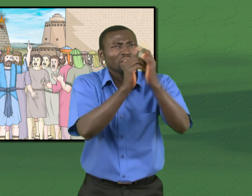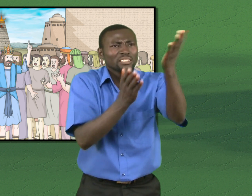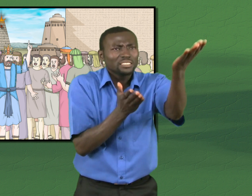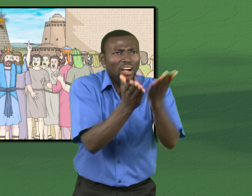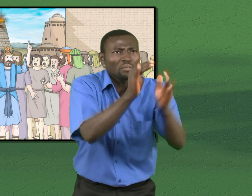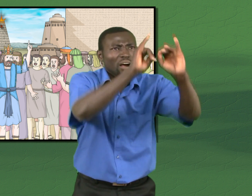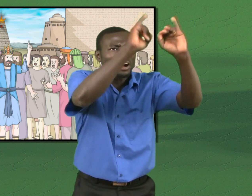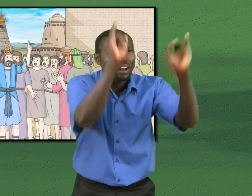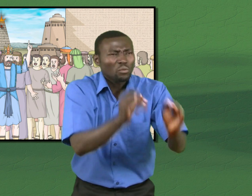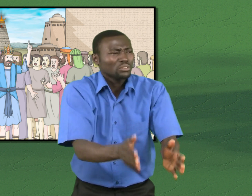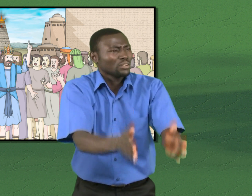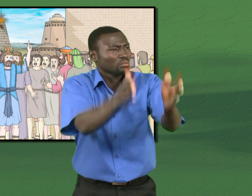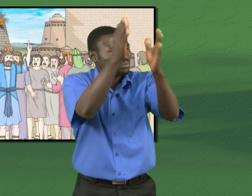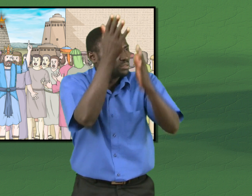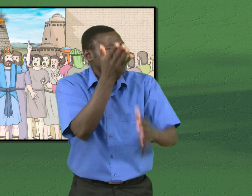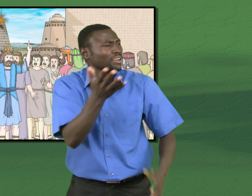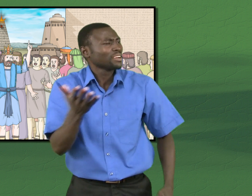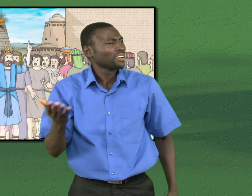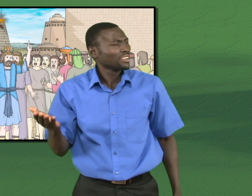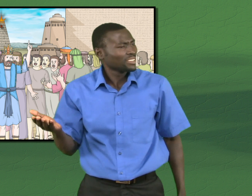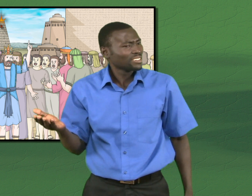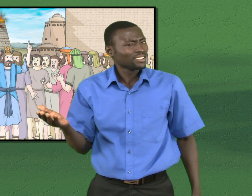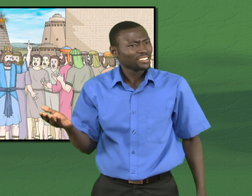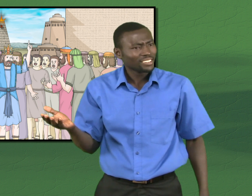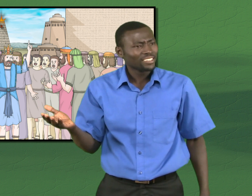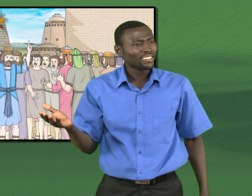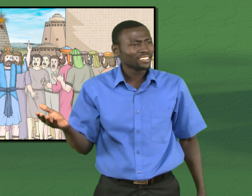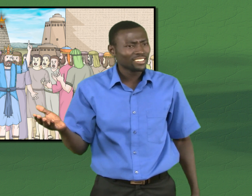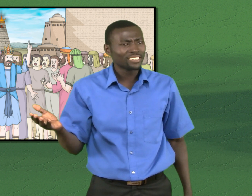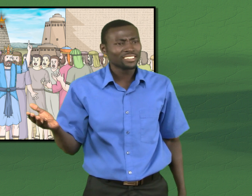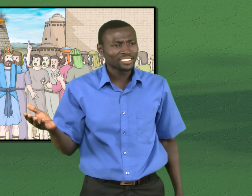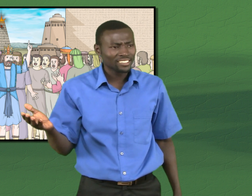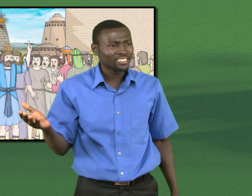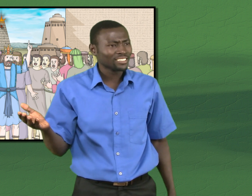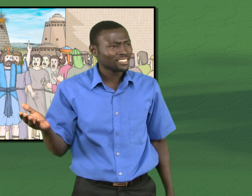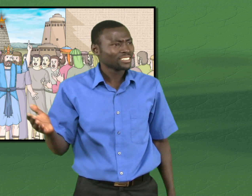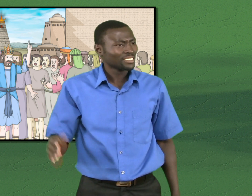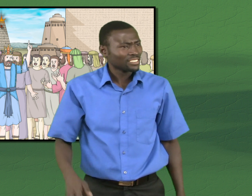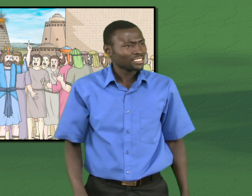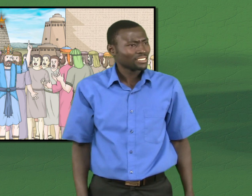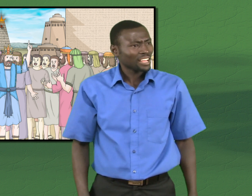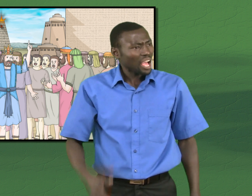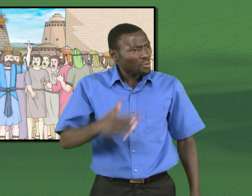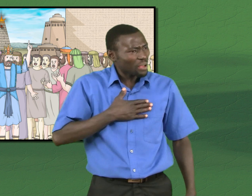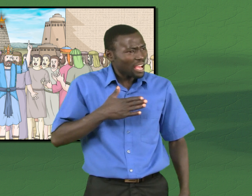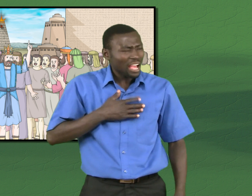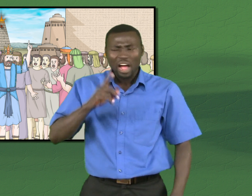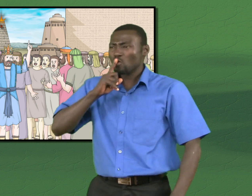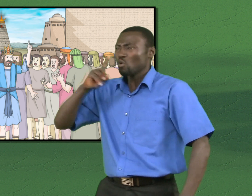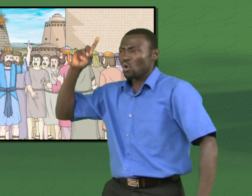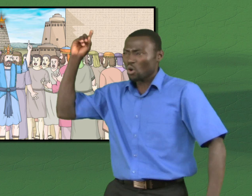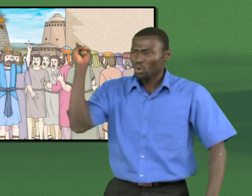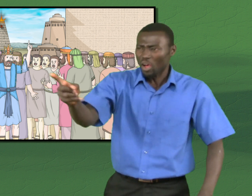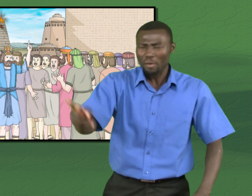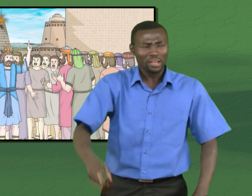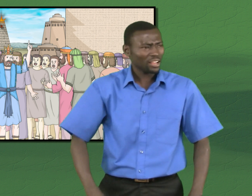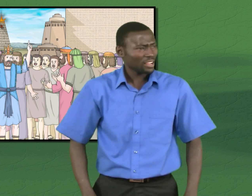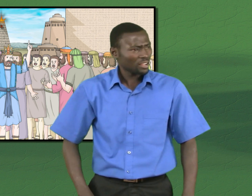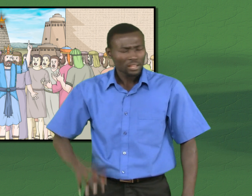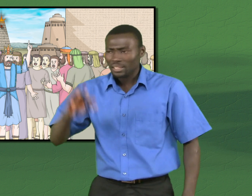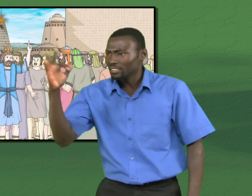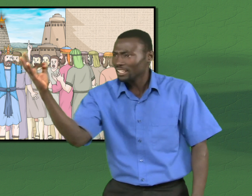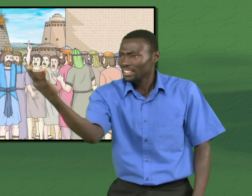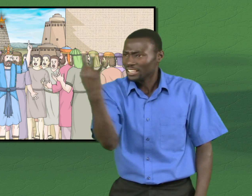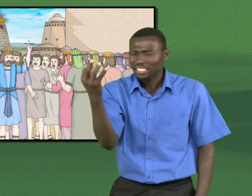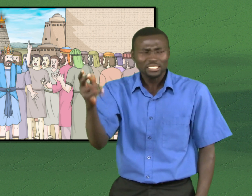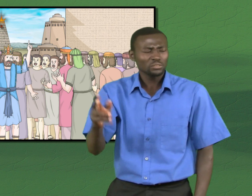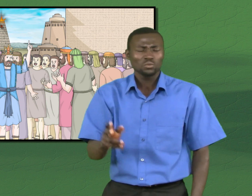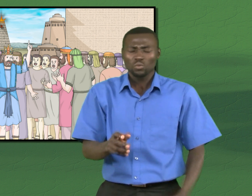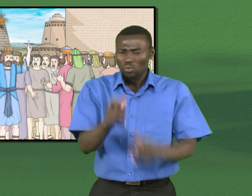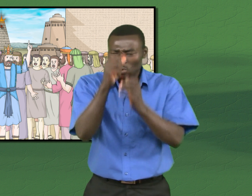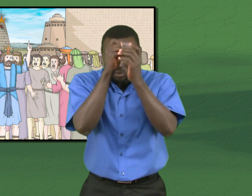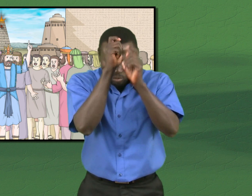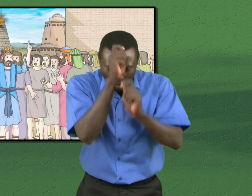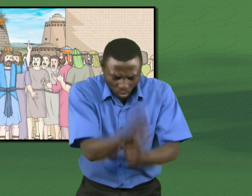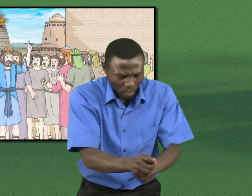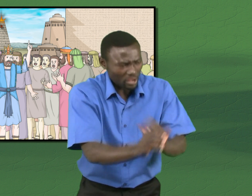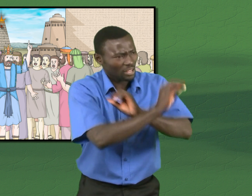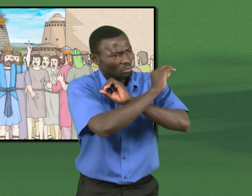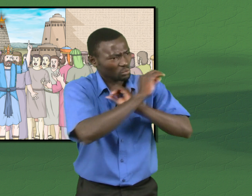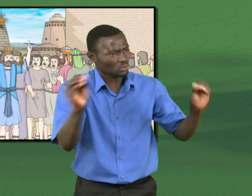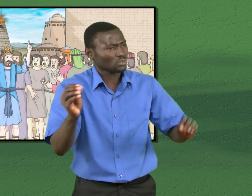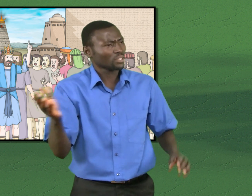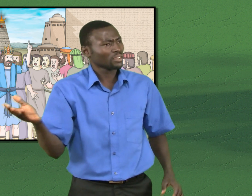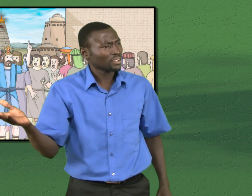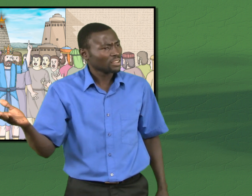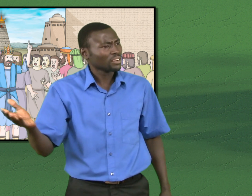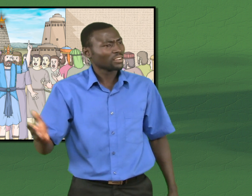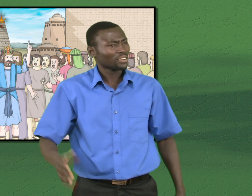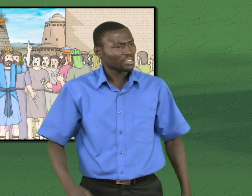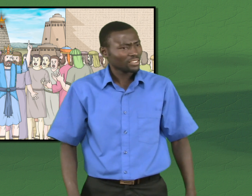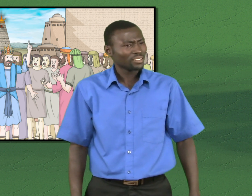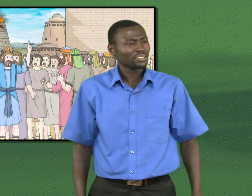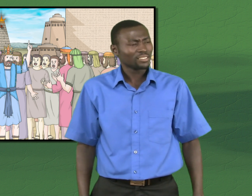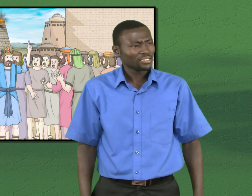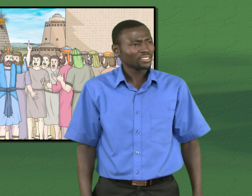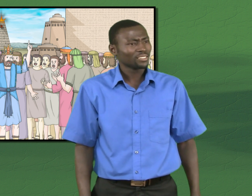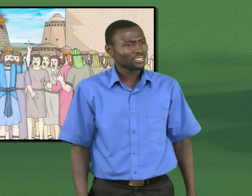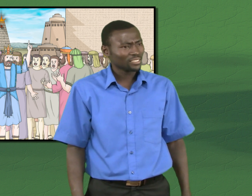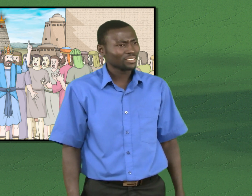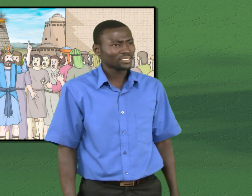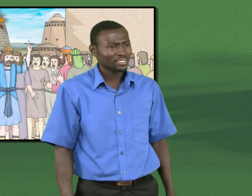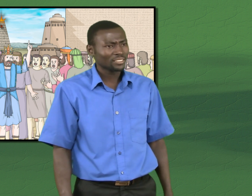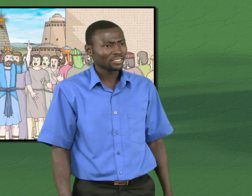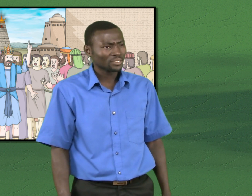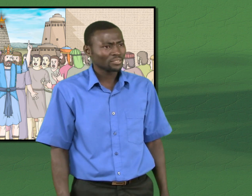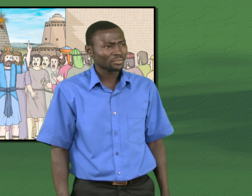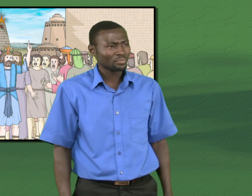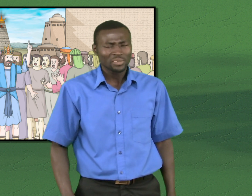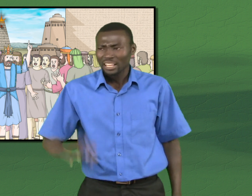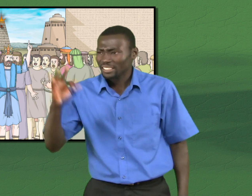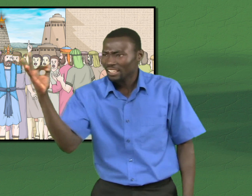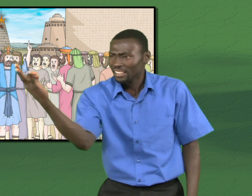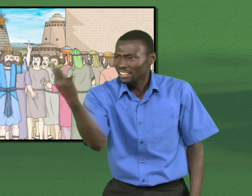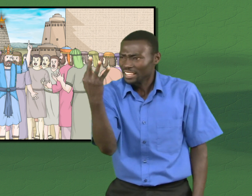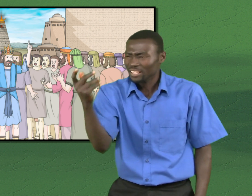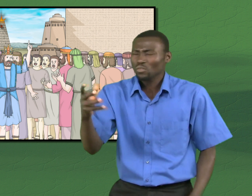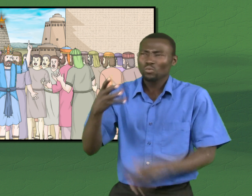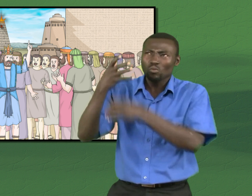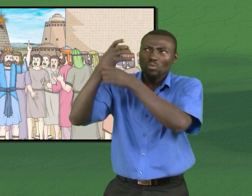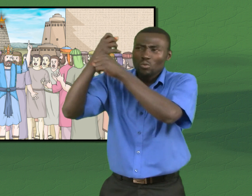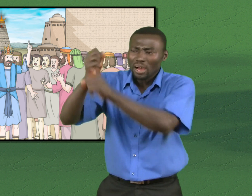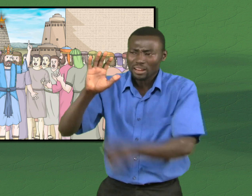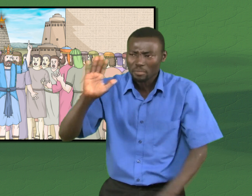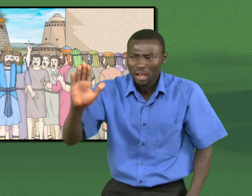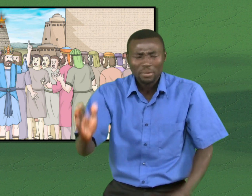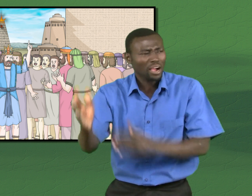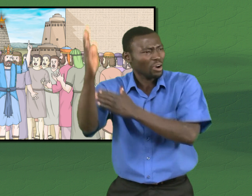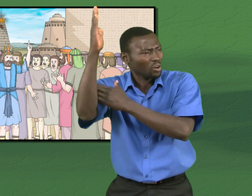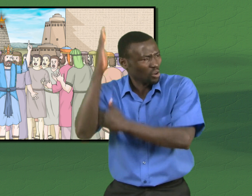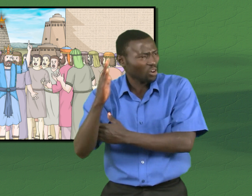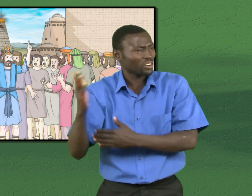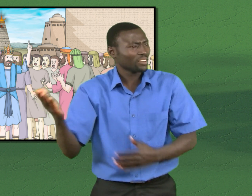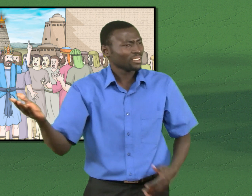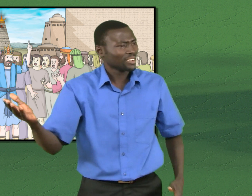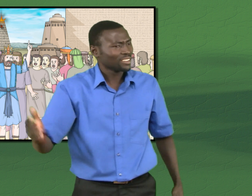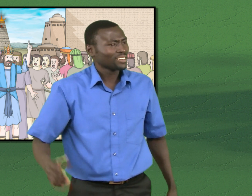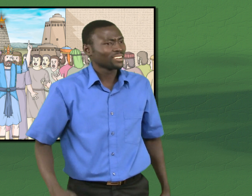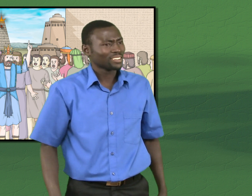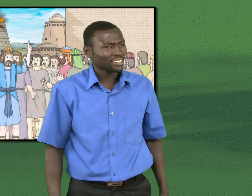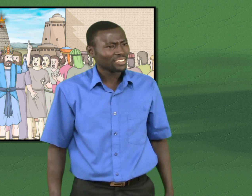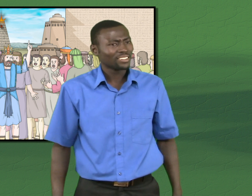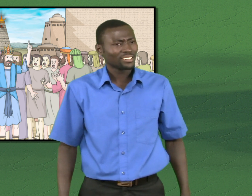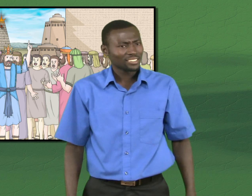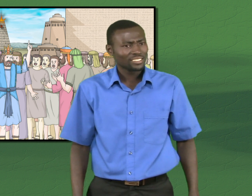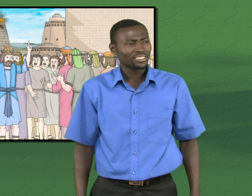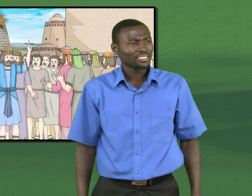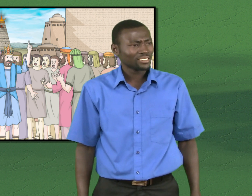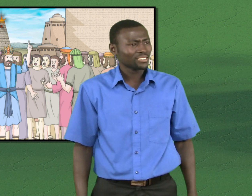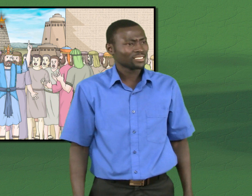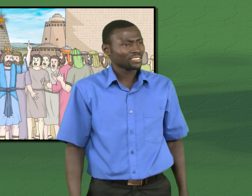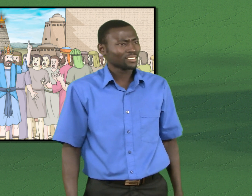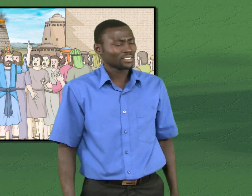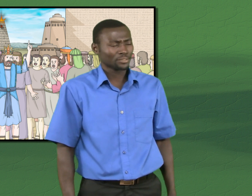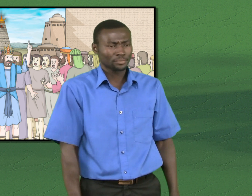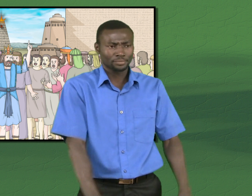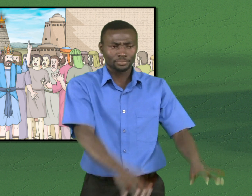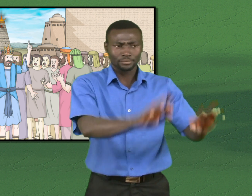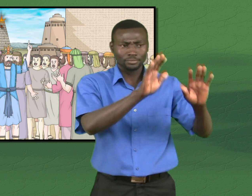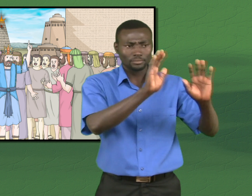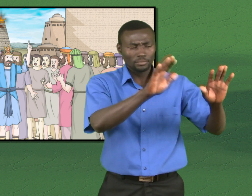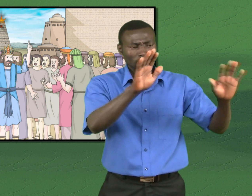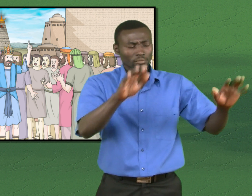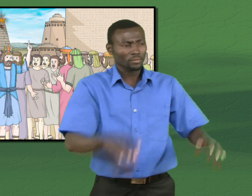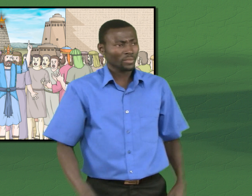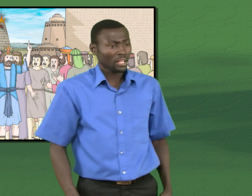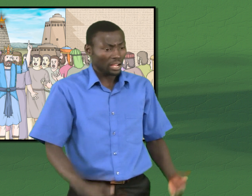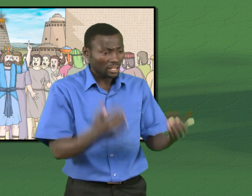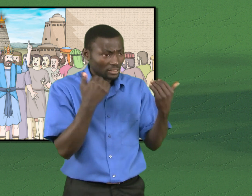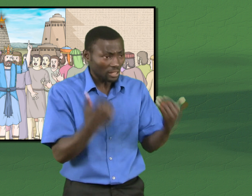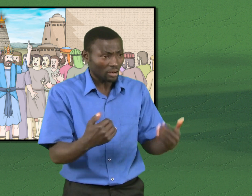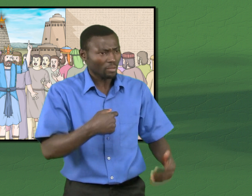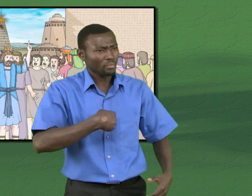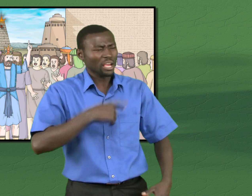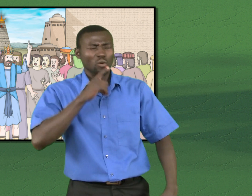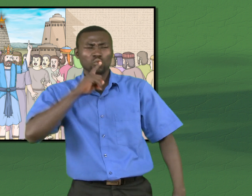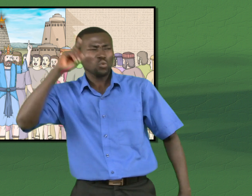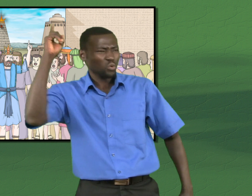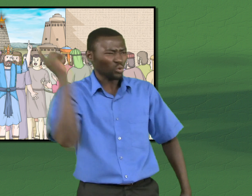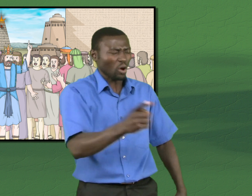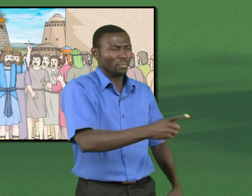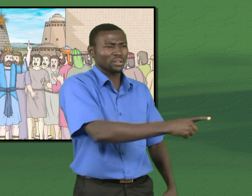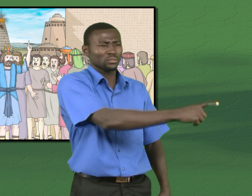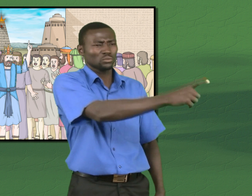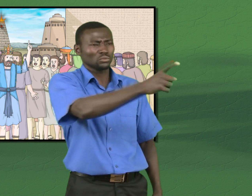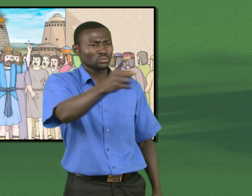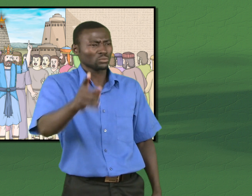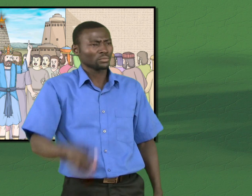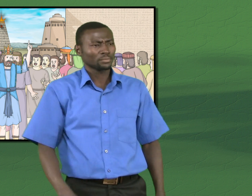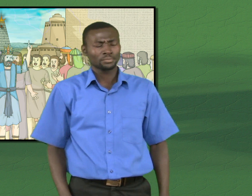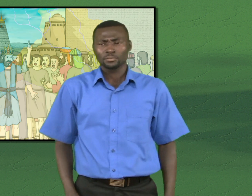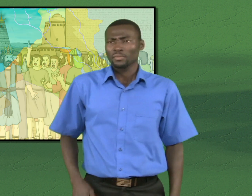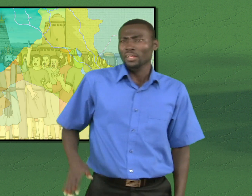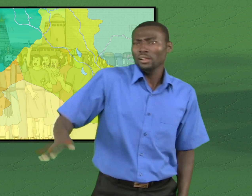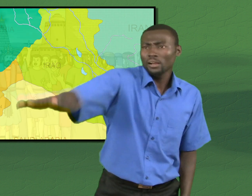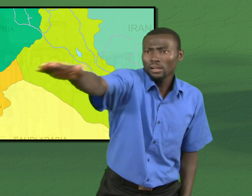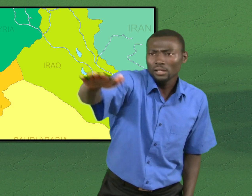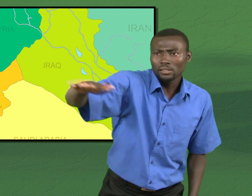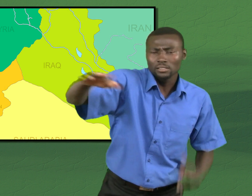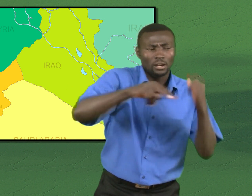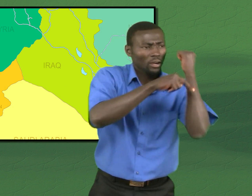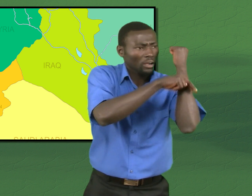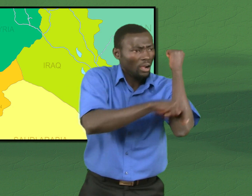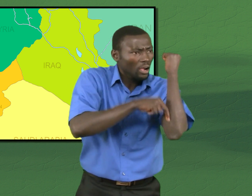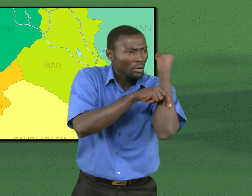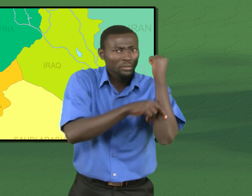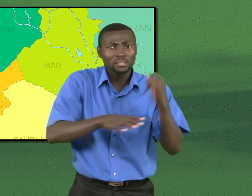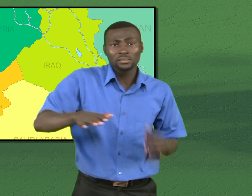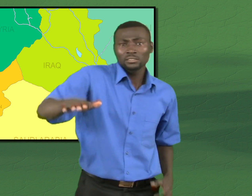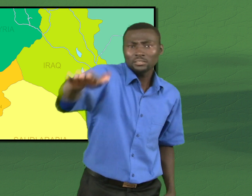They violated the king’s command and risked their lives rather than serve or worship any god except their own God.